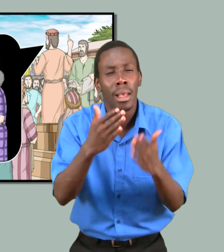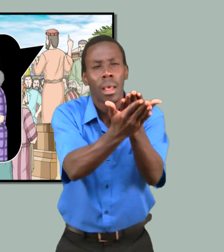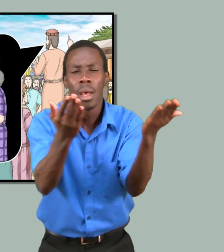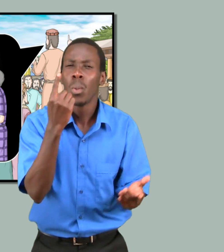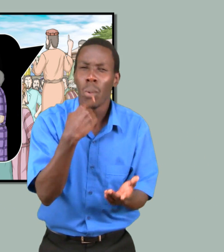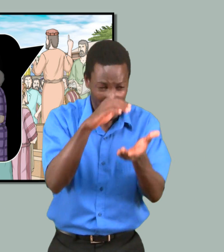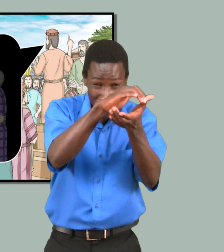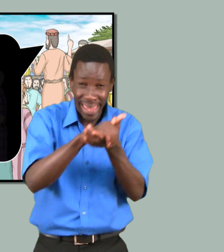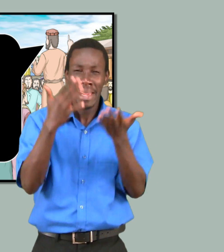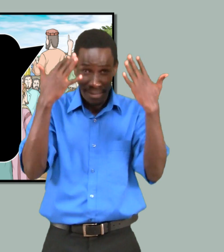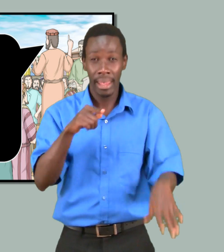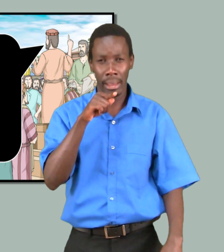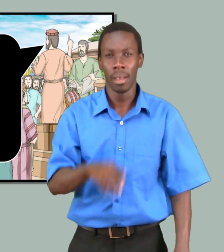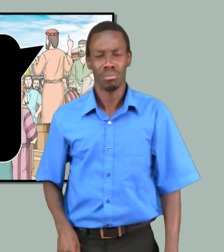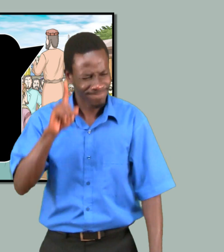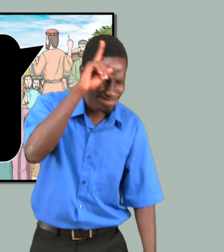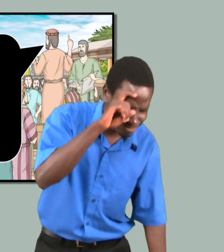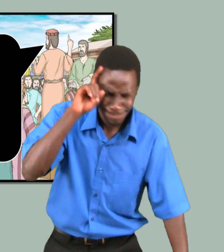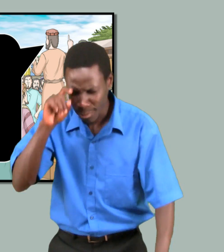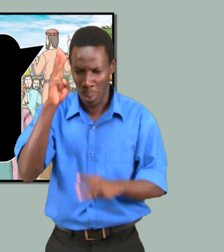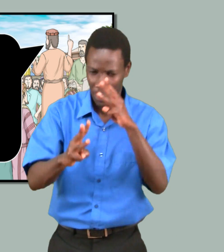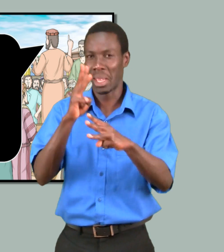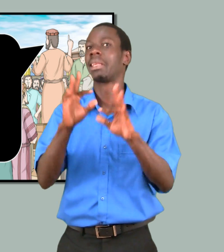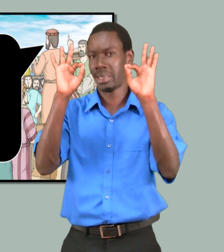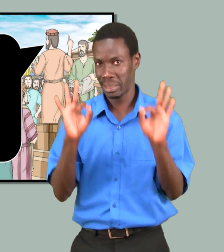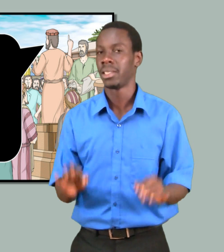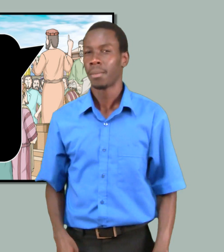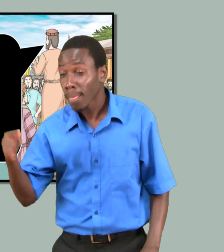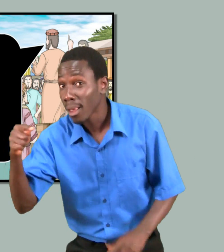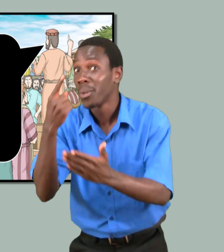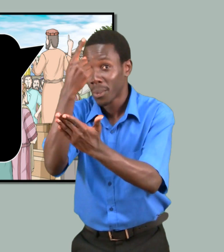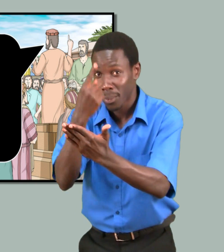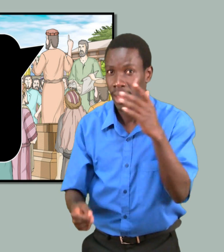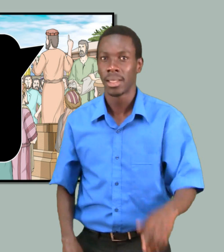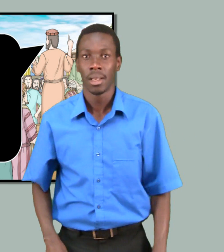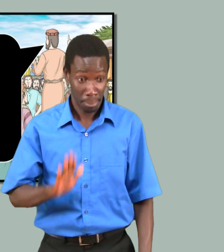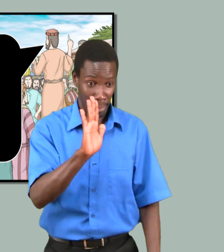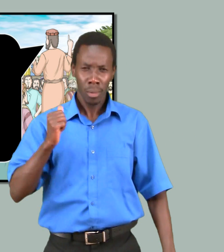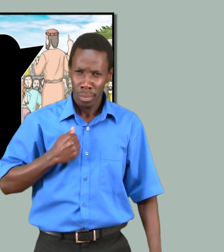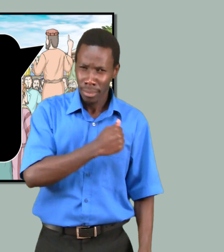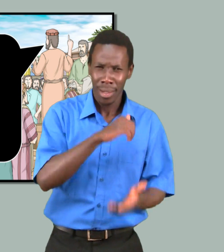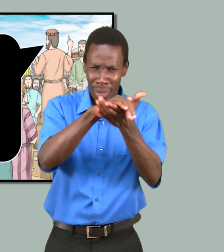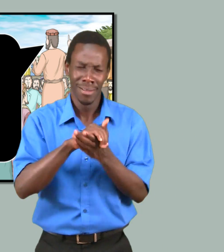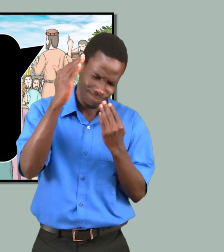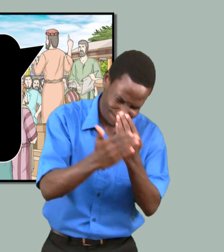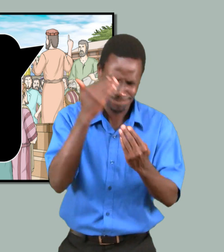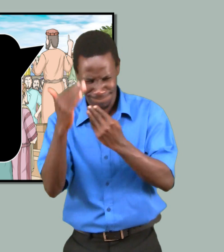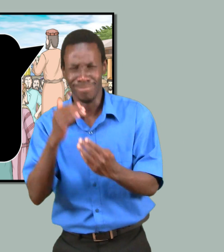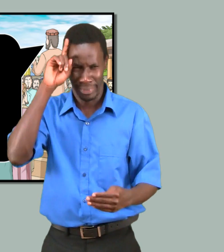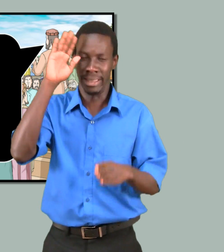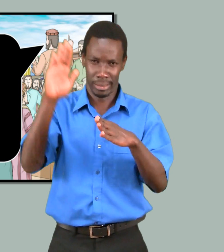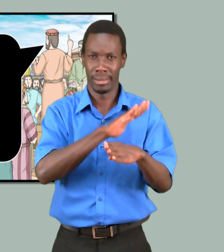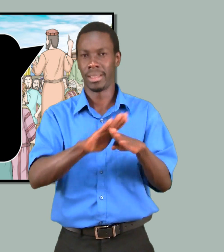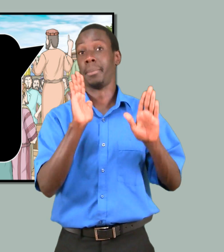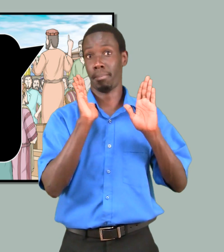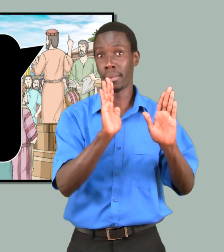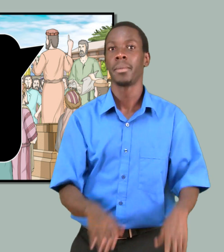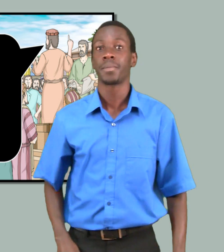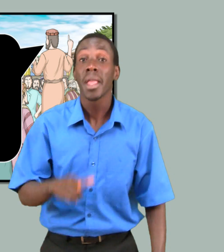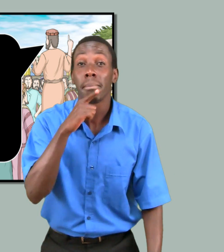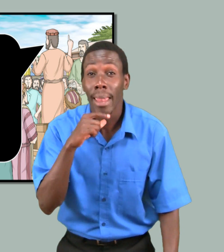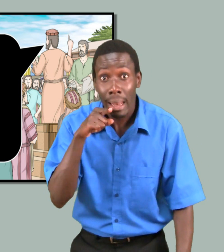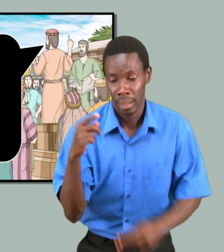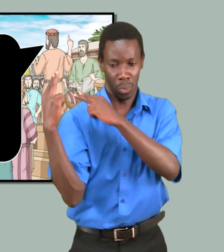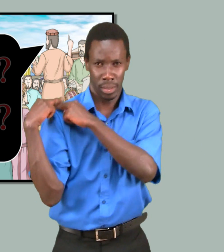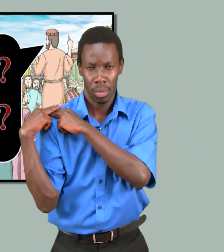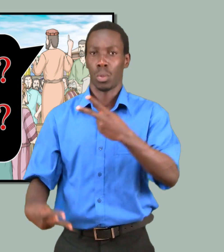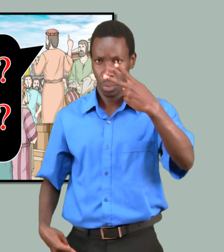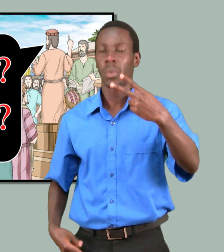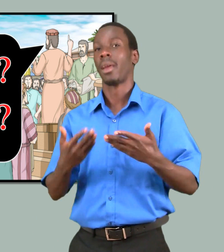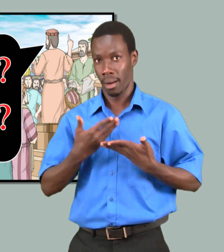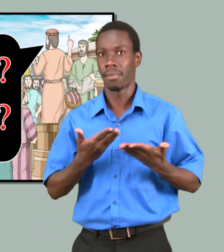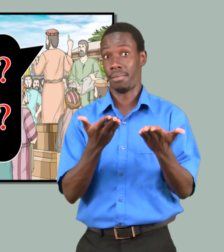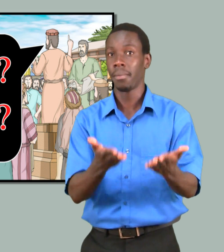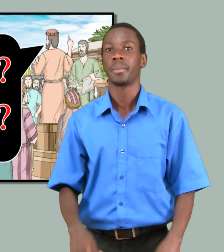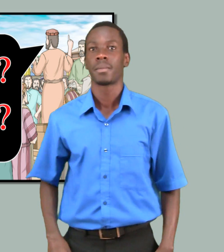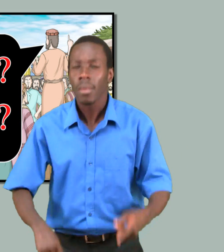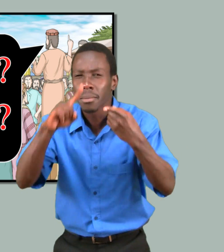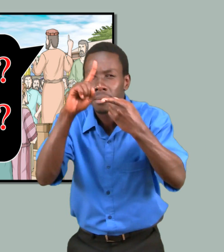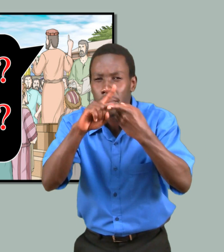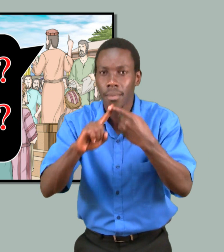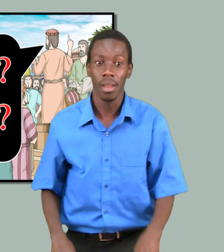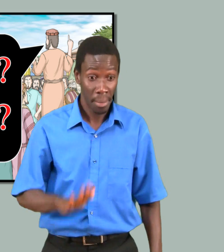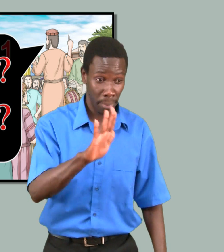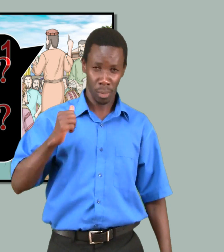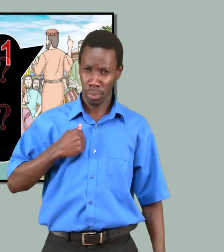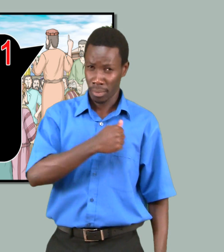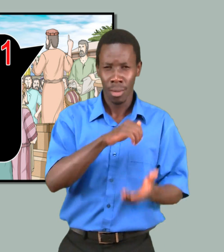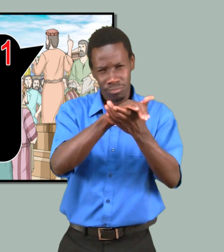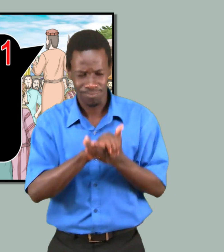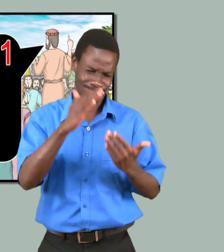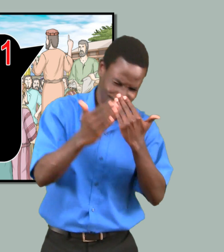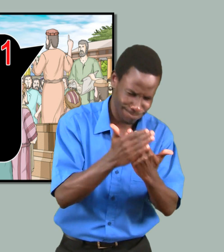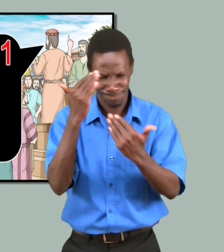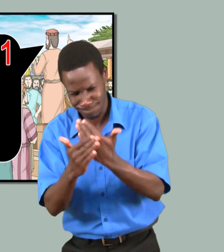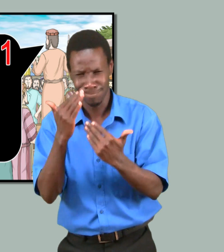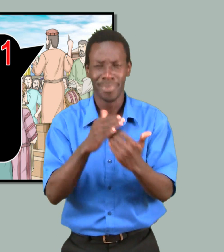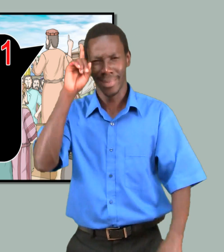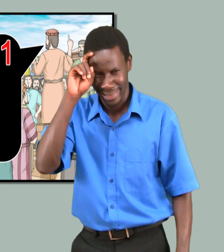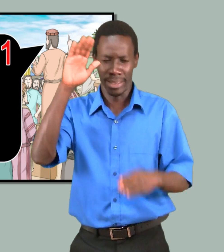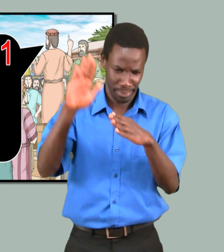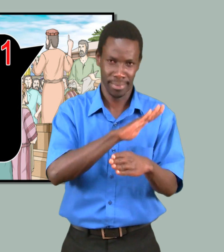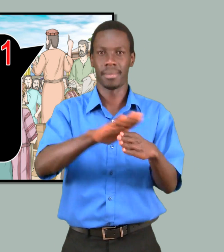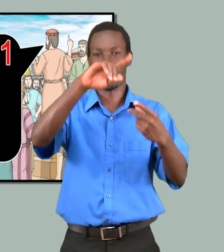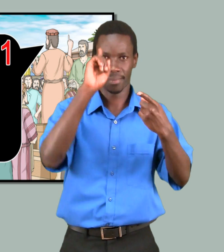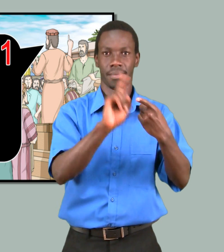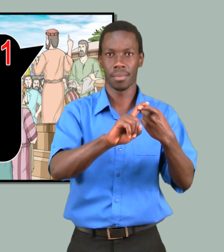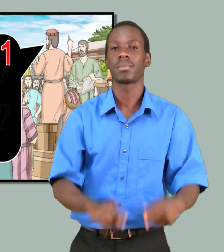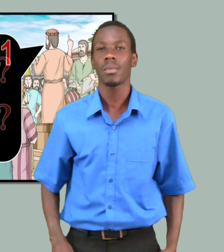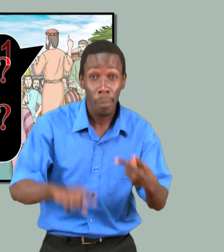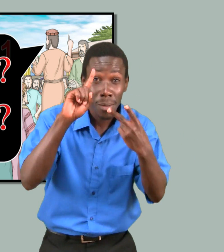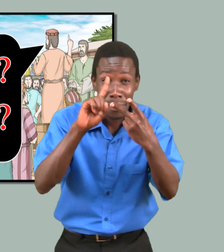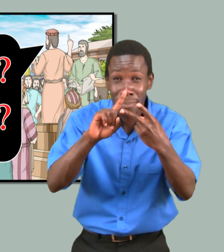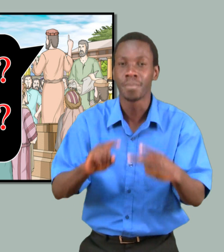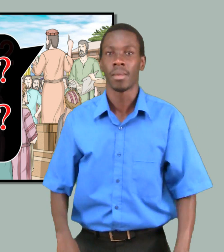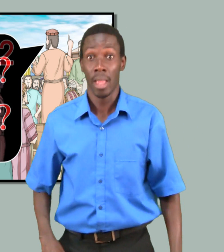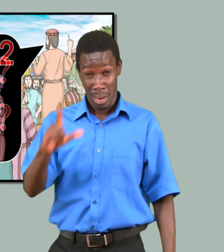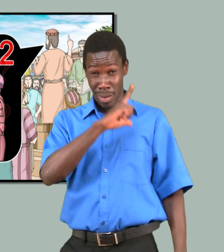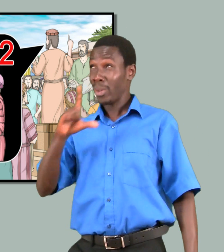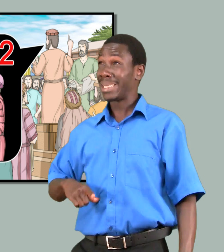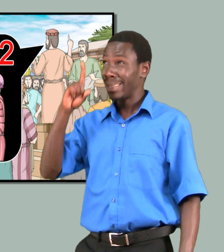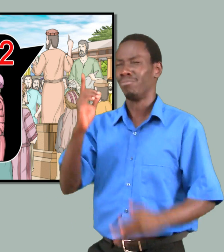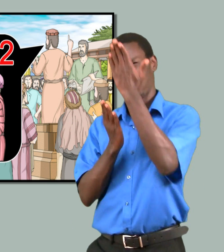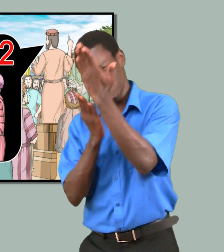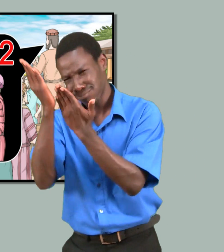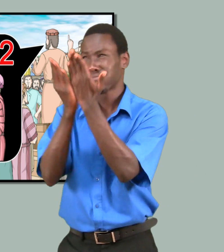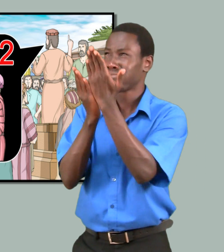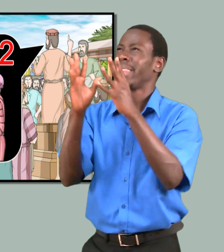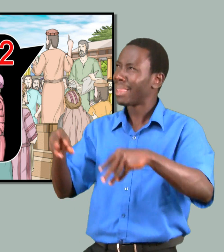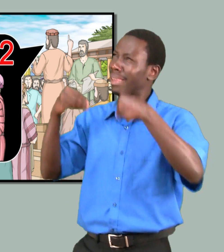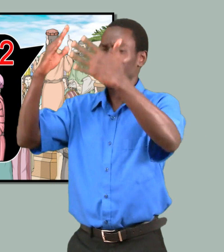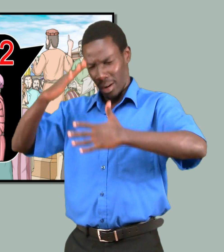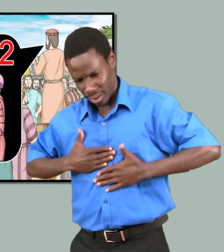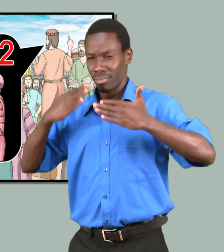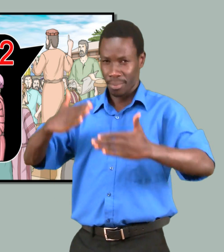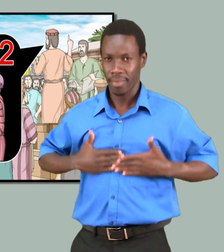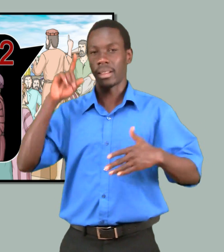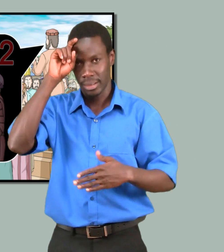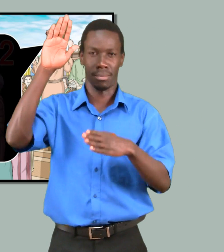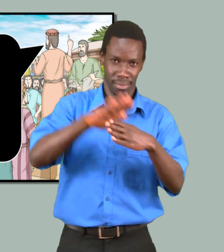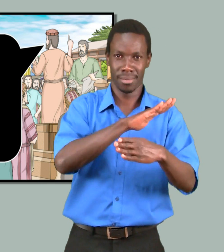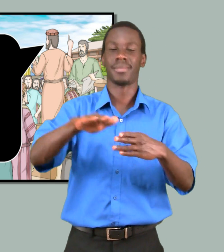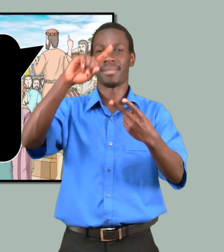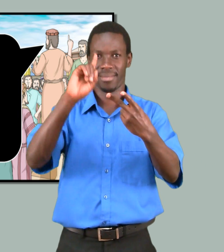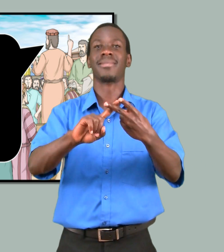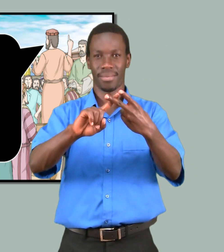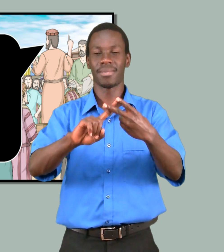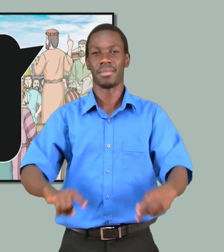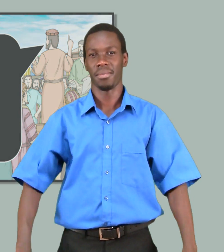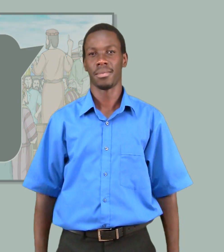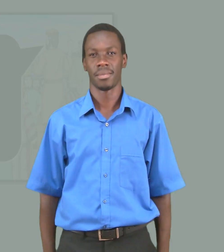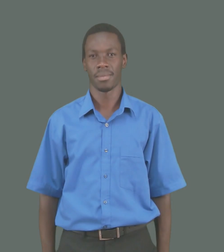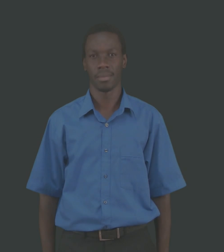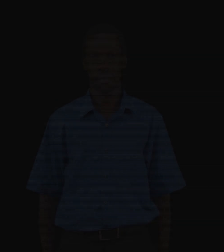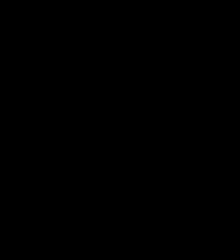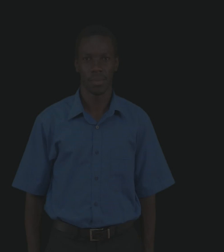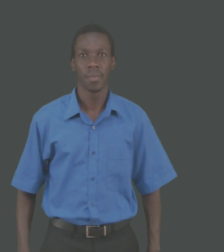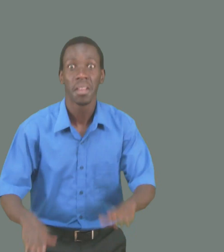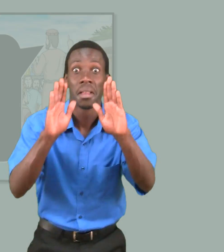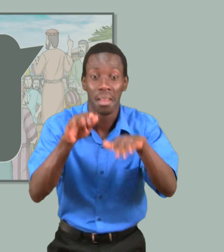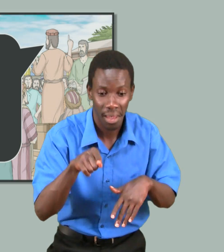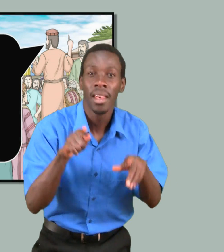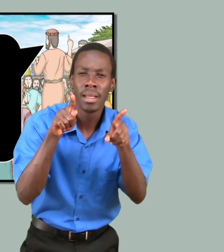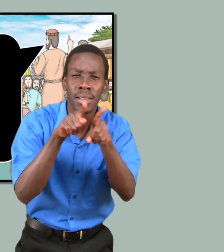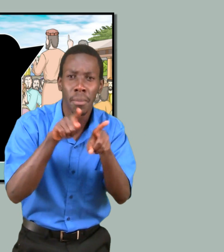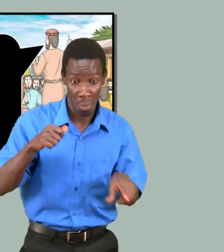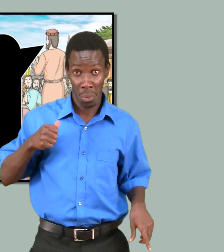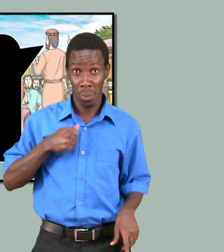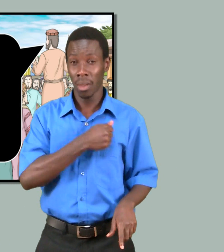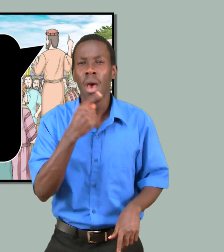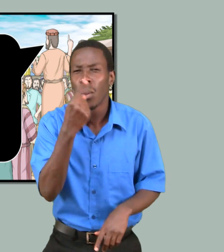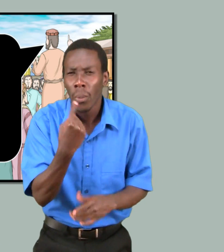But the married man is concerned about the affairs of this world, how he can please his wife, and his interests are divided.